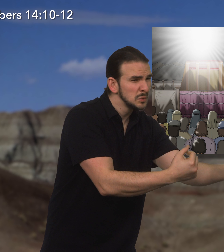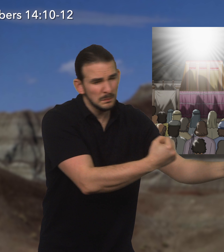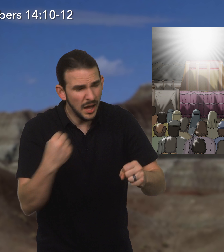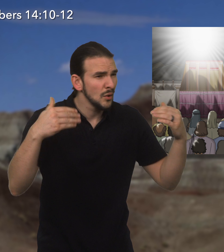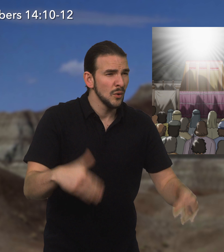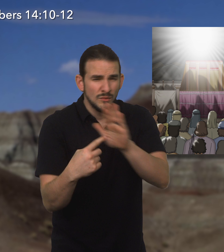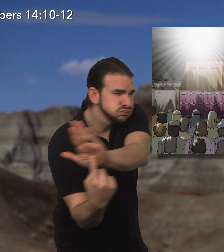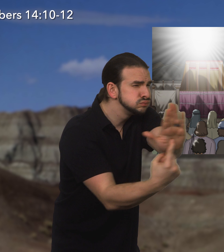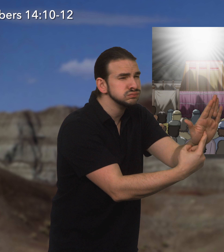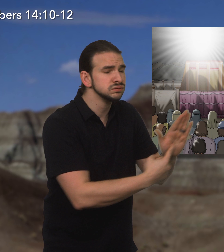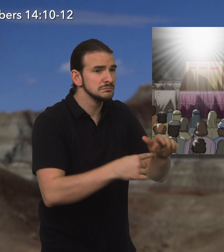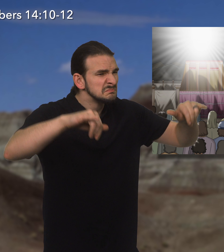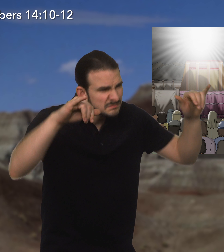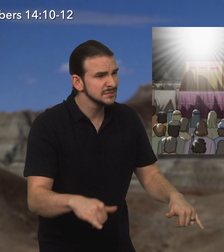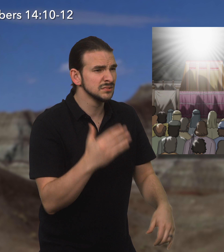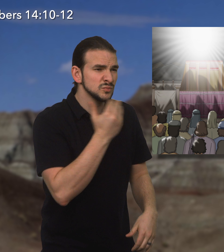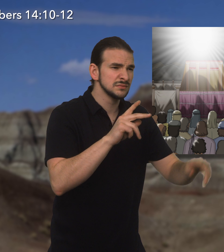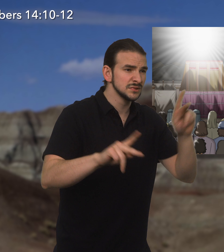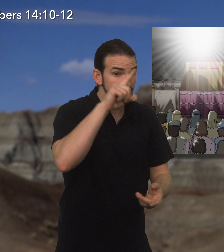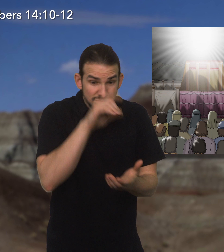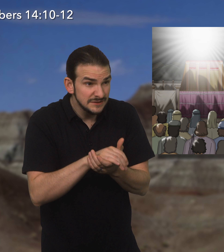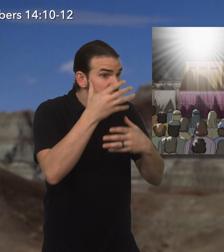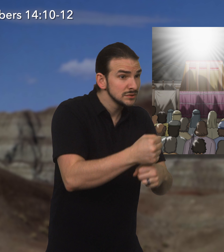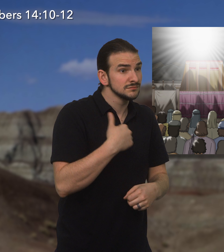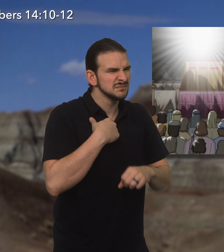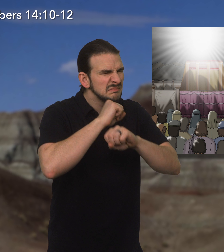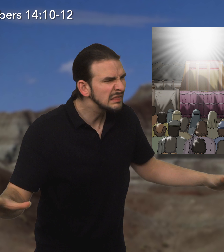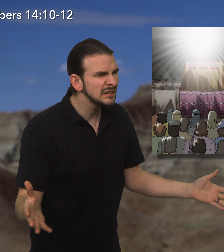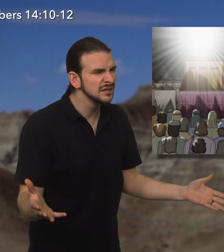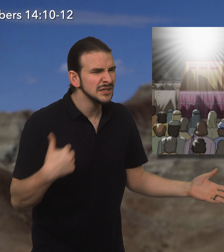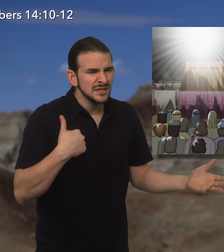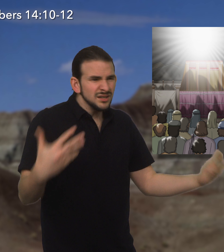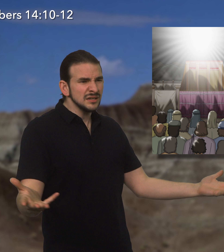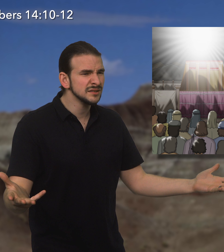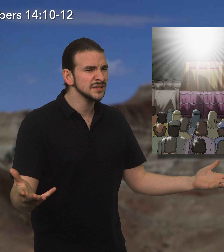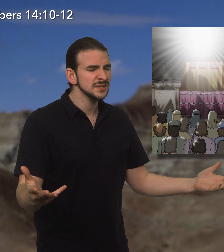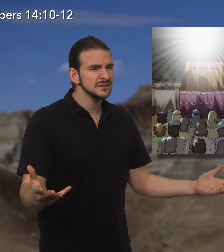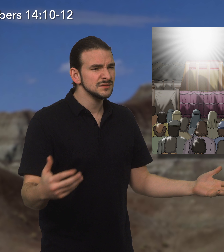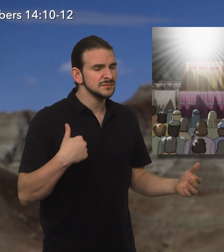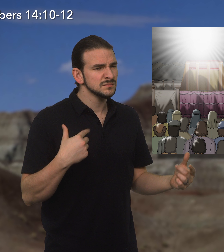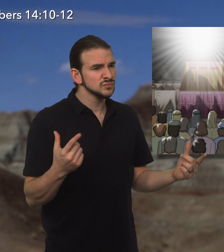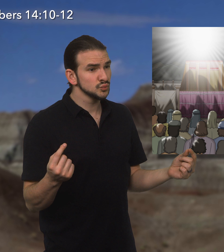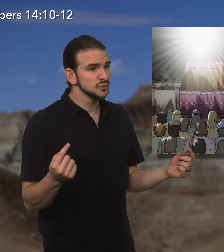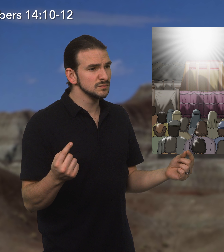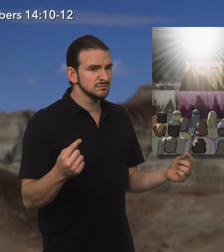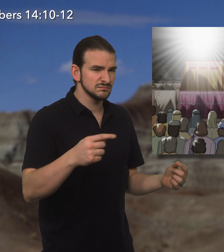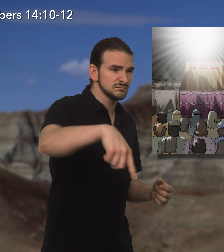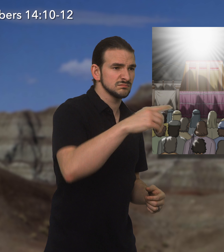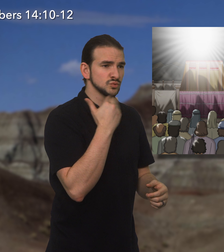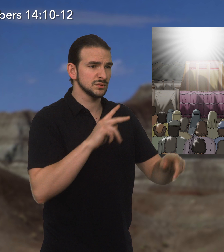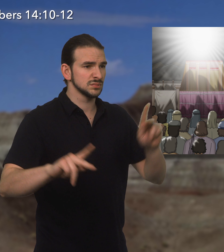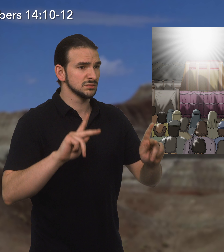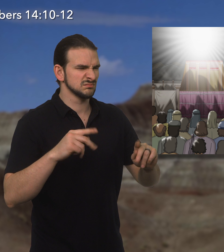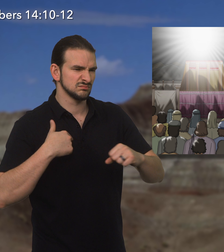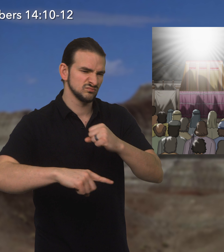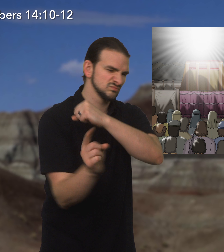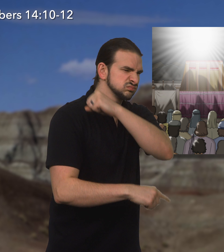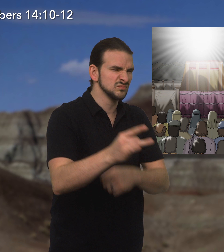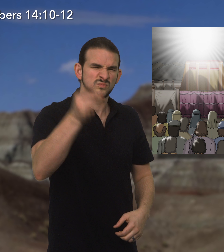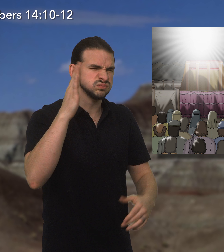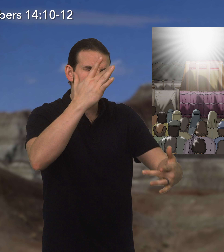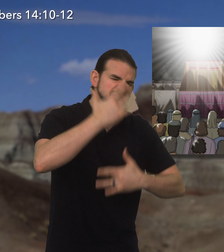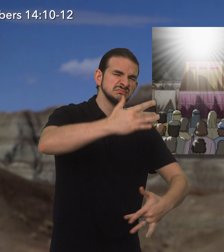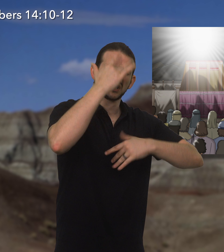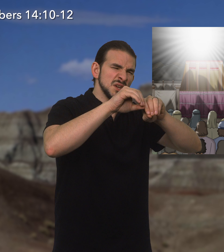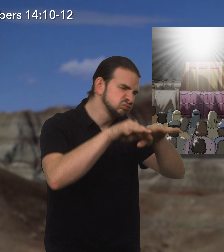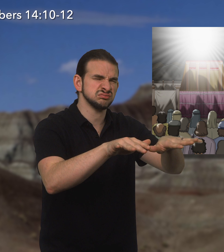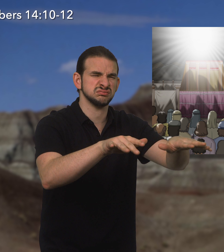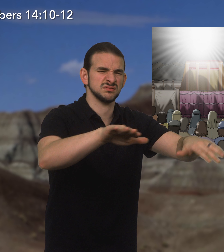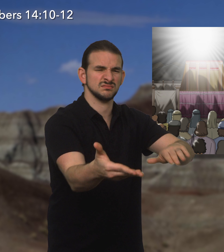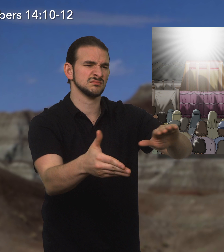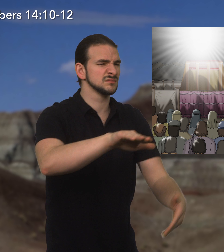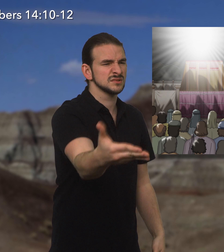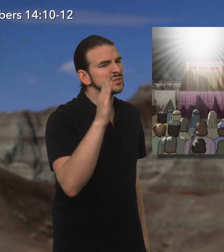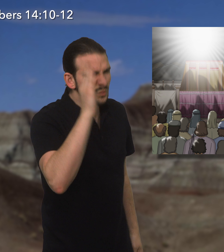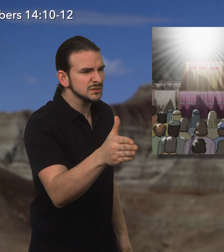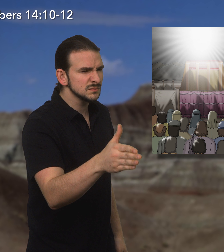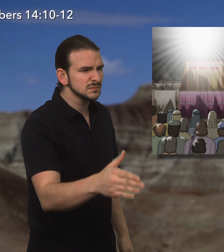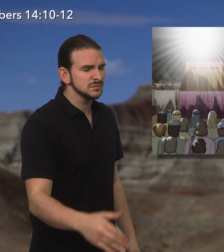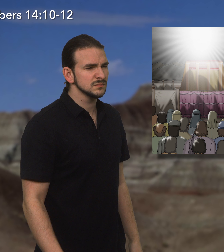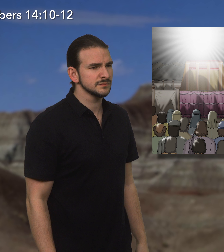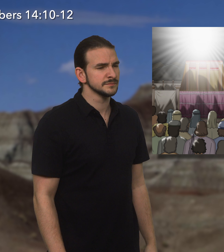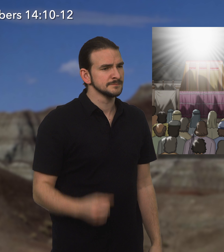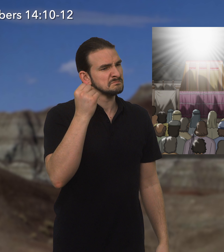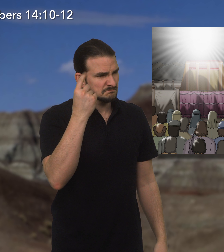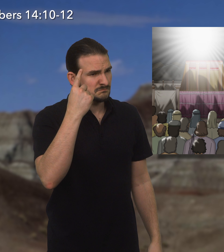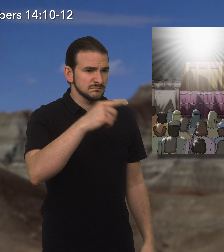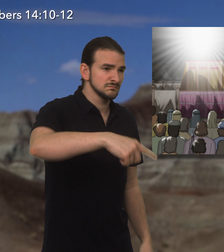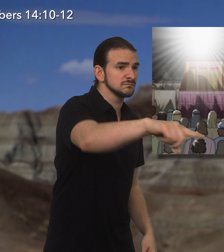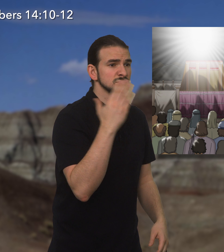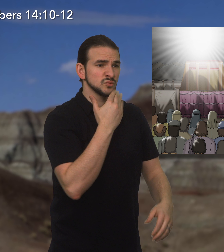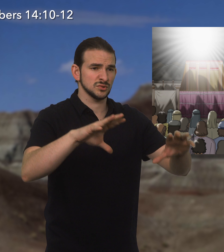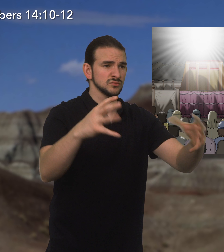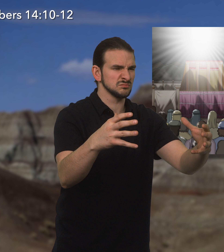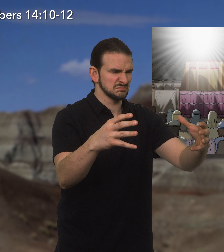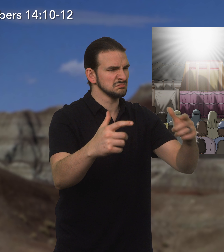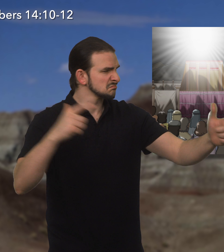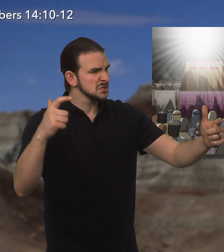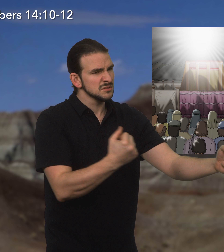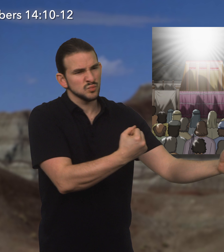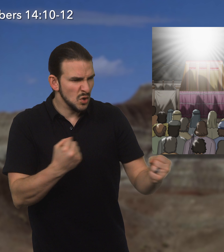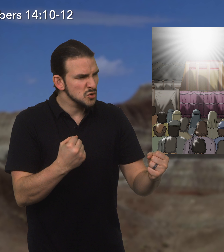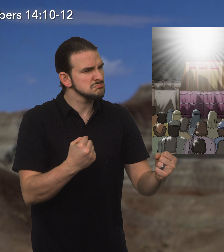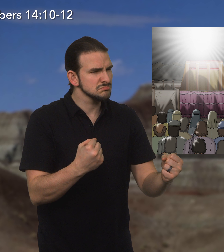How long will they refuse to believe in Me, despite all the signs I have performed among them?